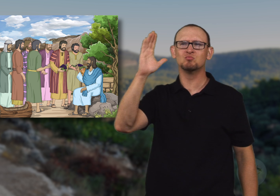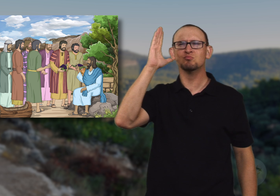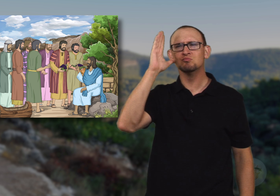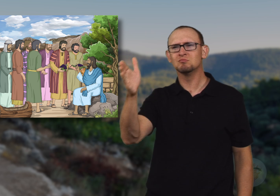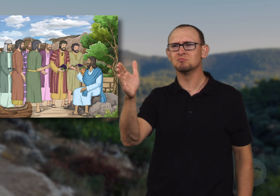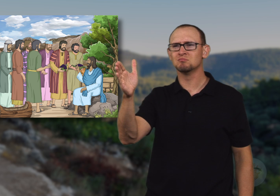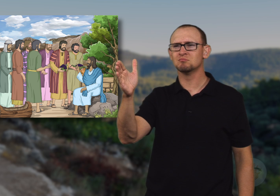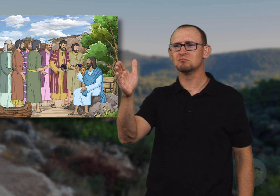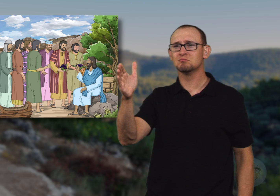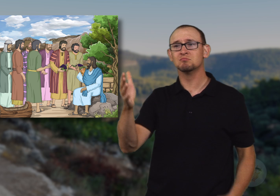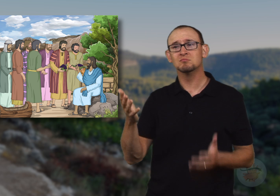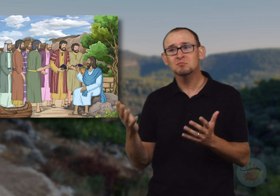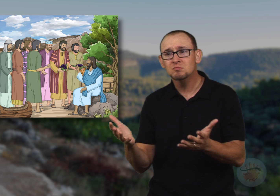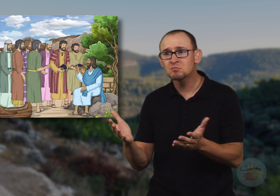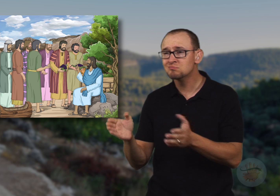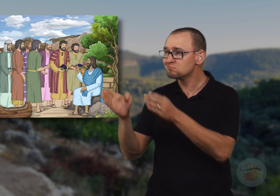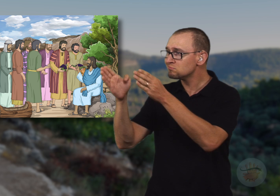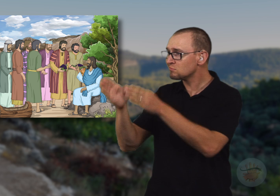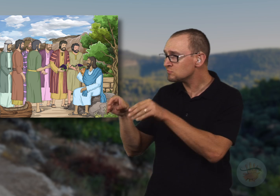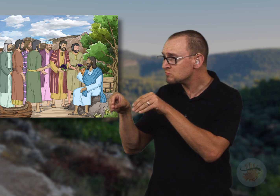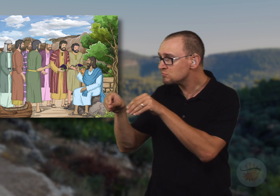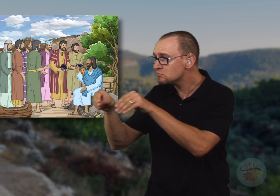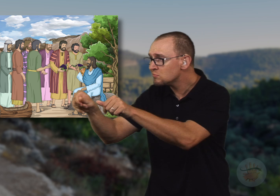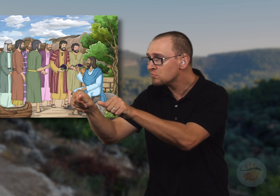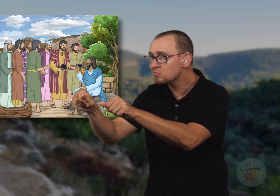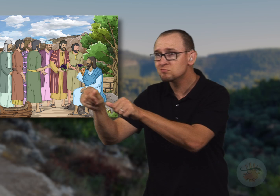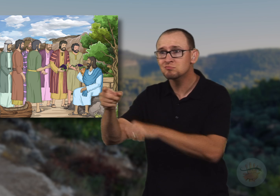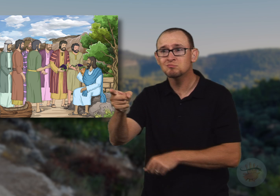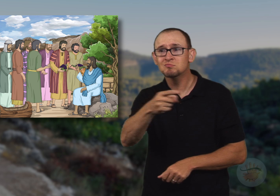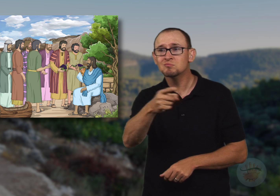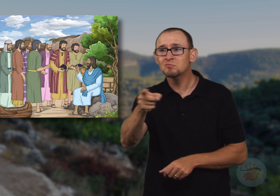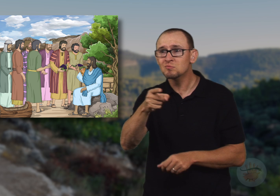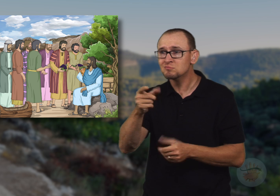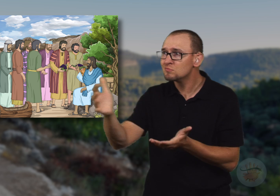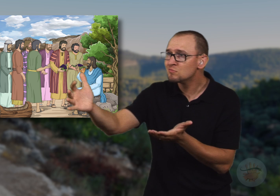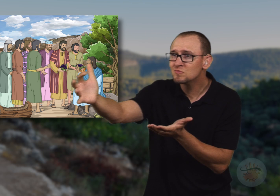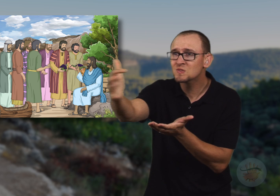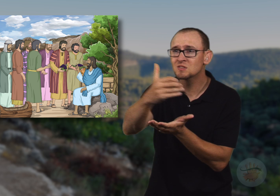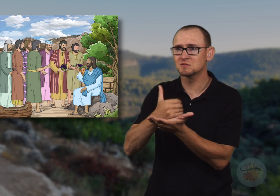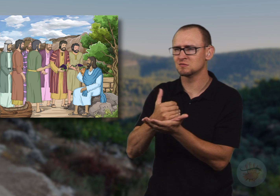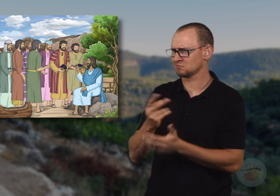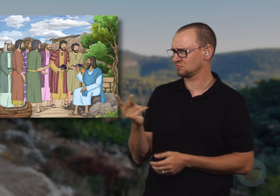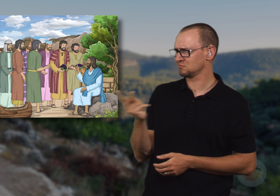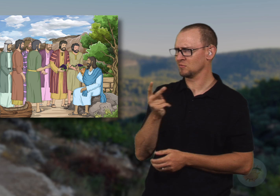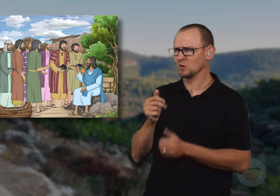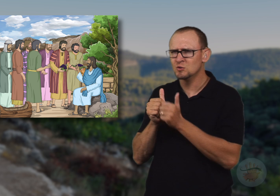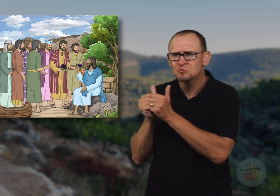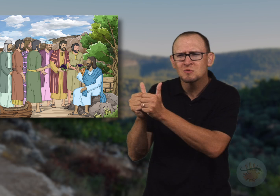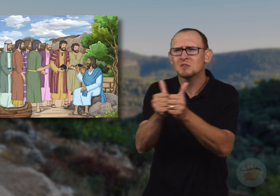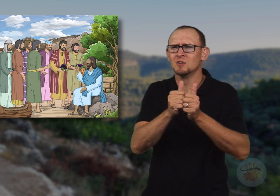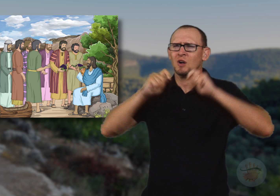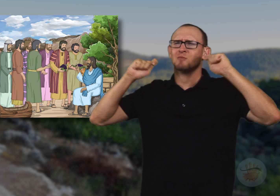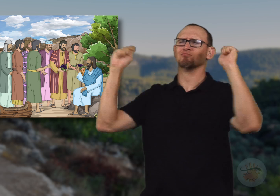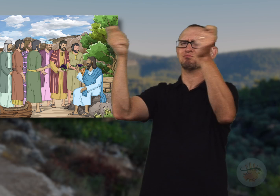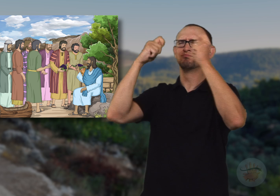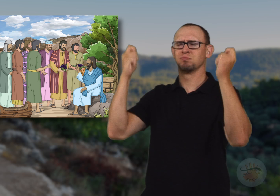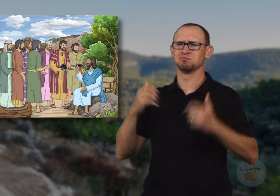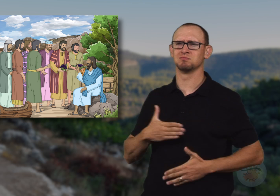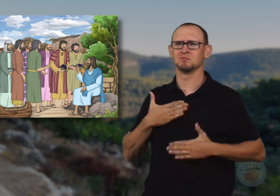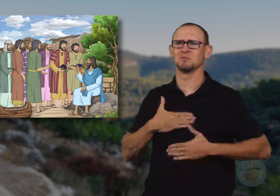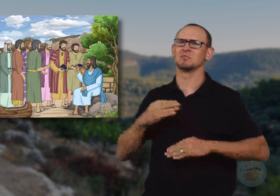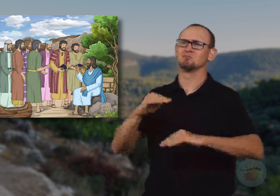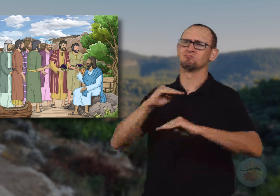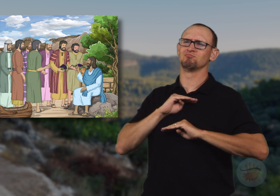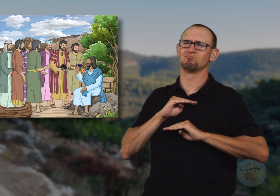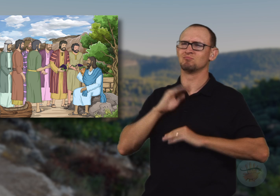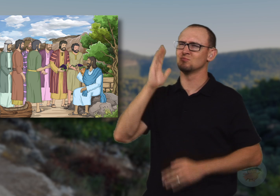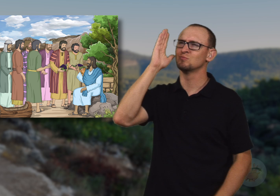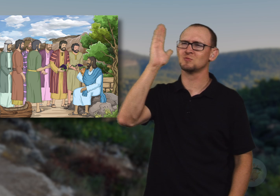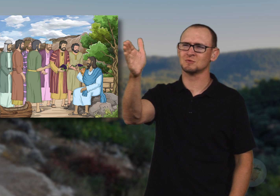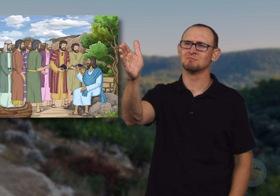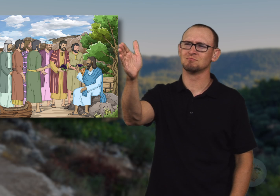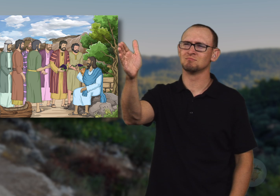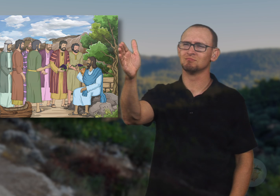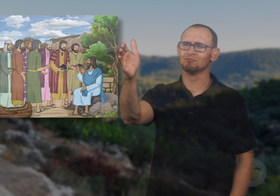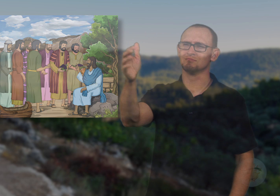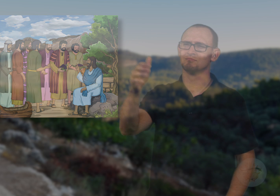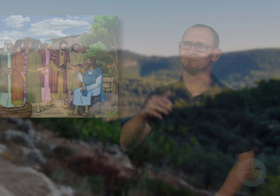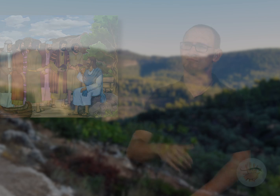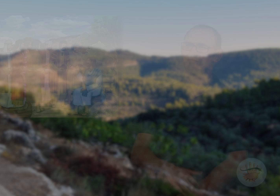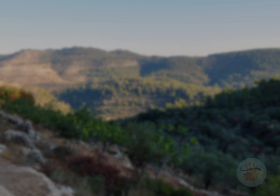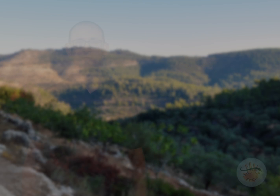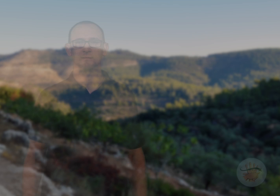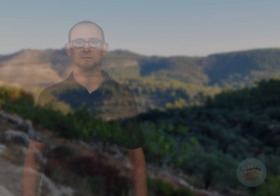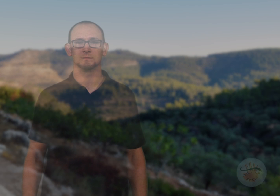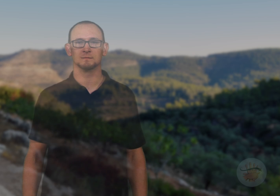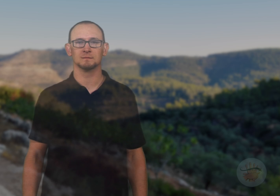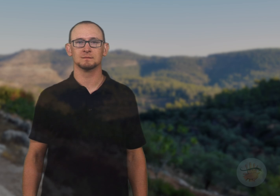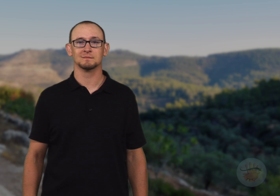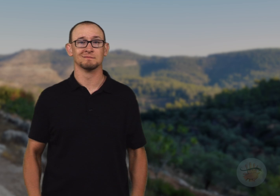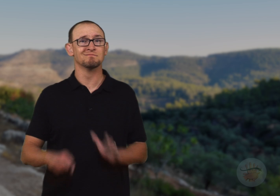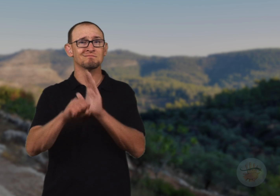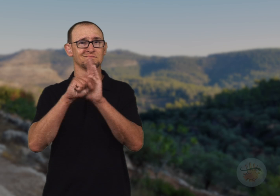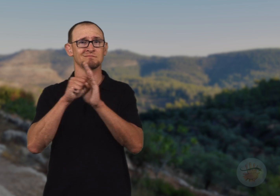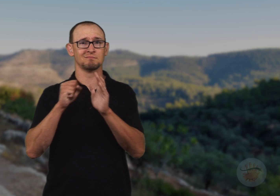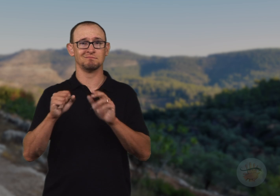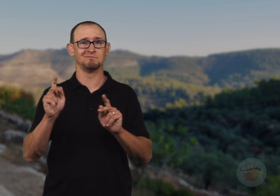others have done the hard work, and now you have taken up their labor.”